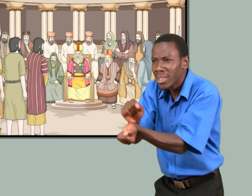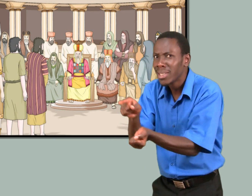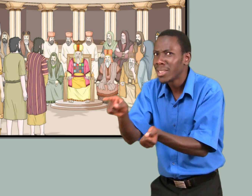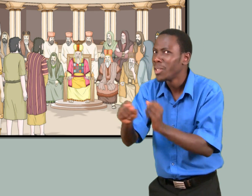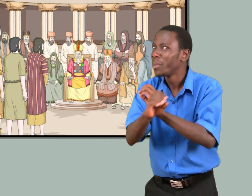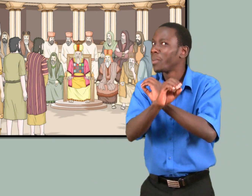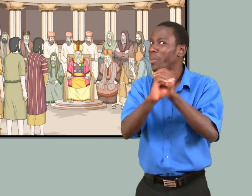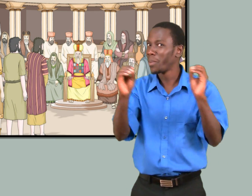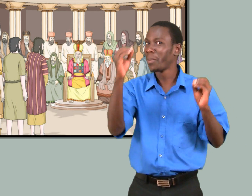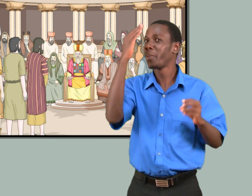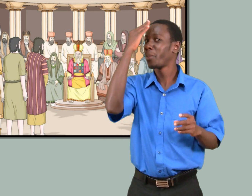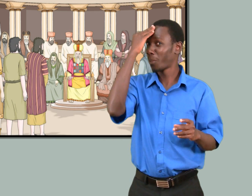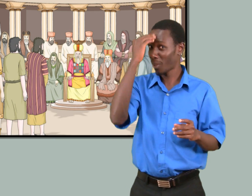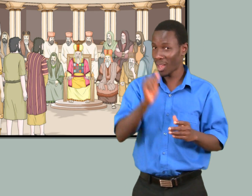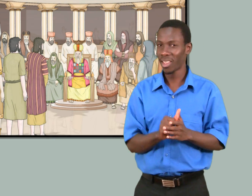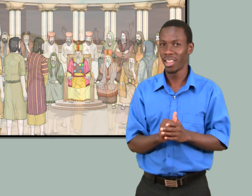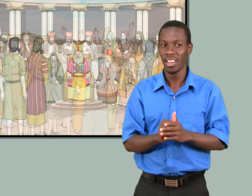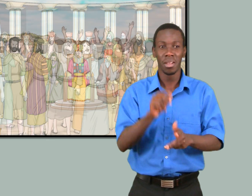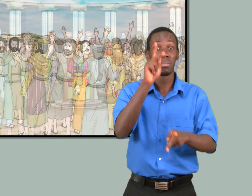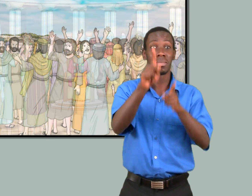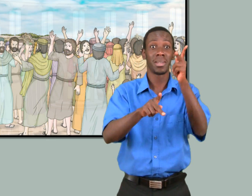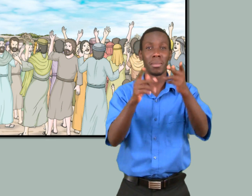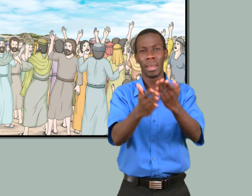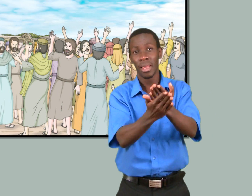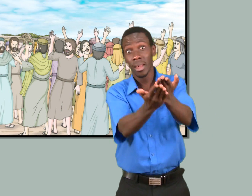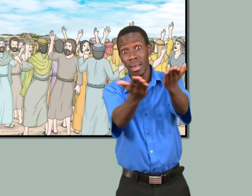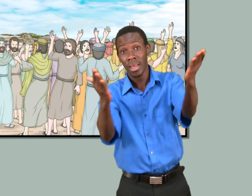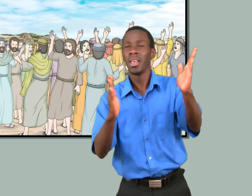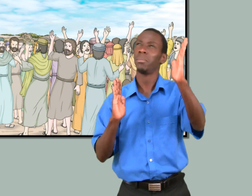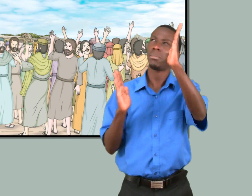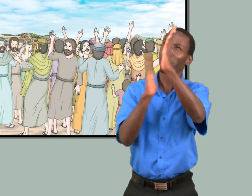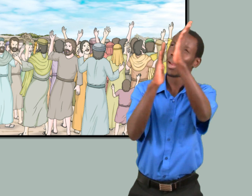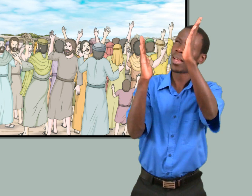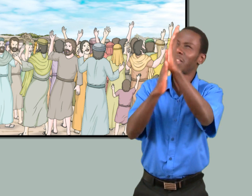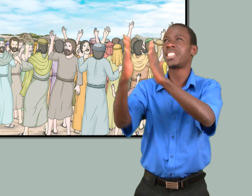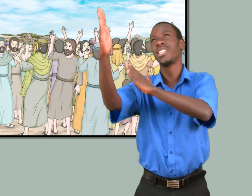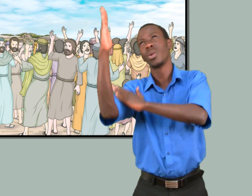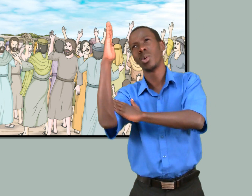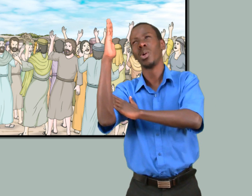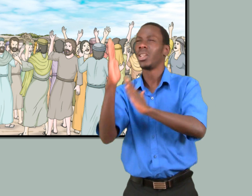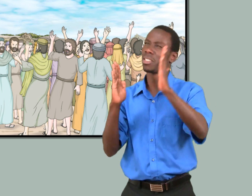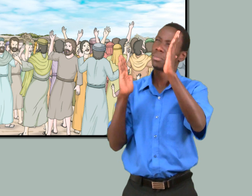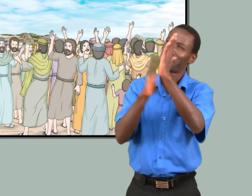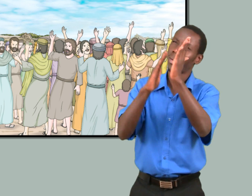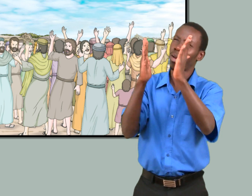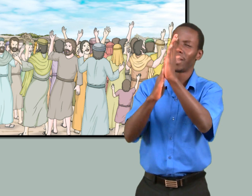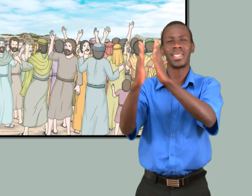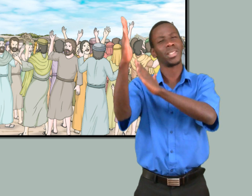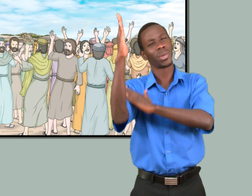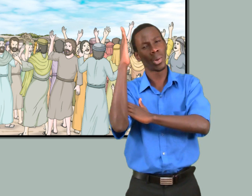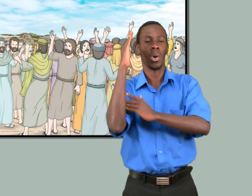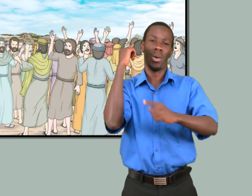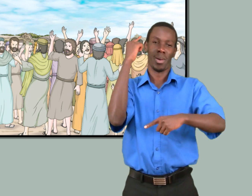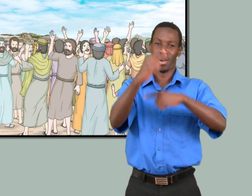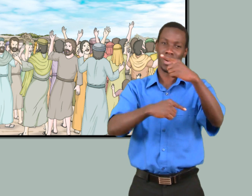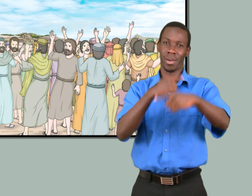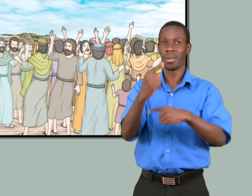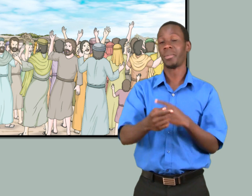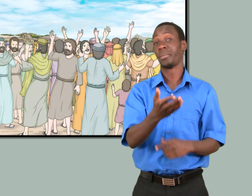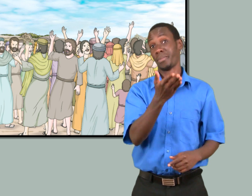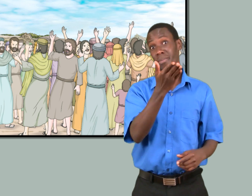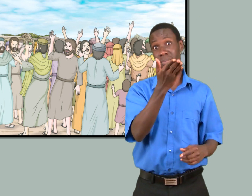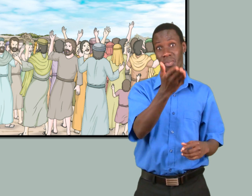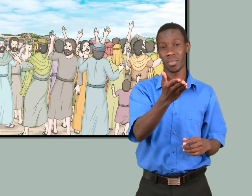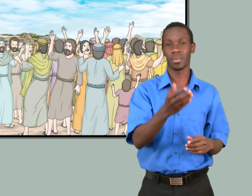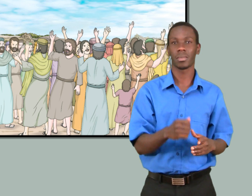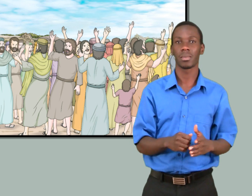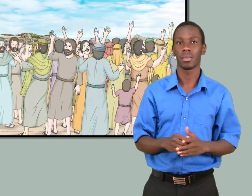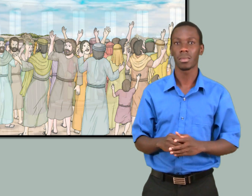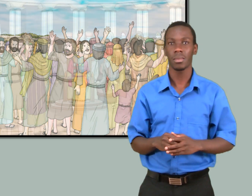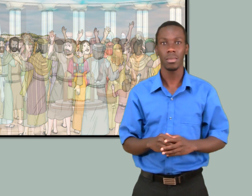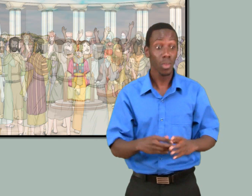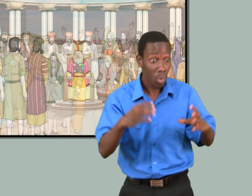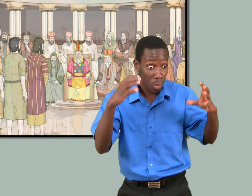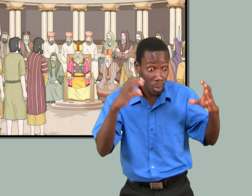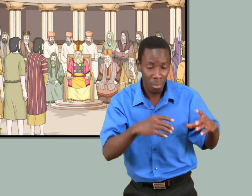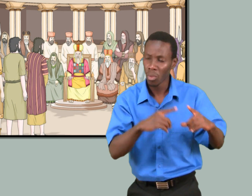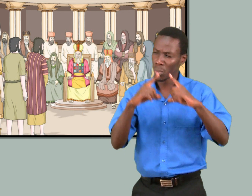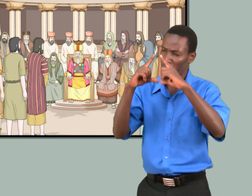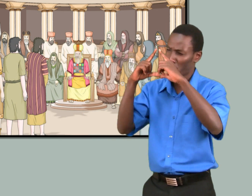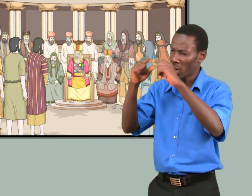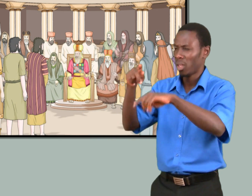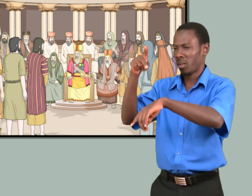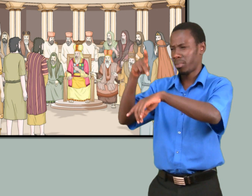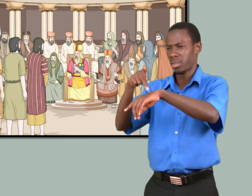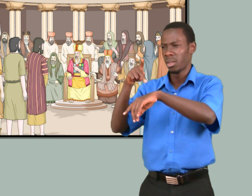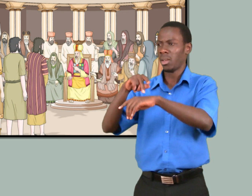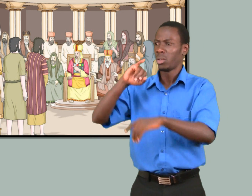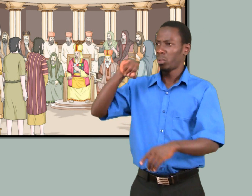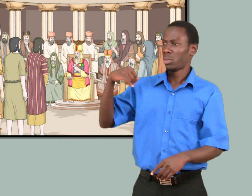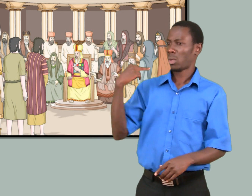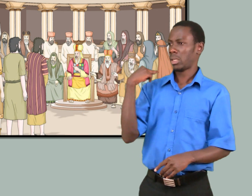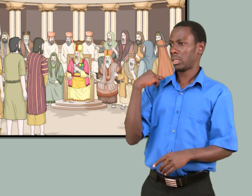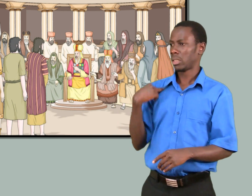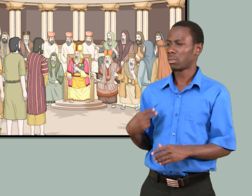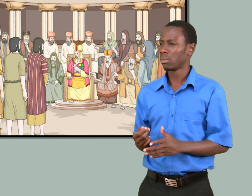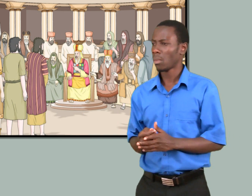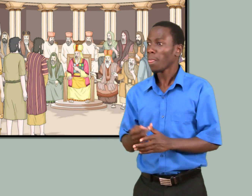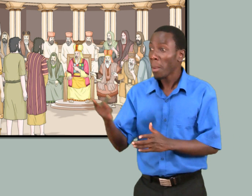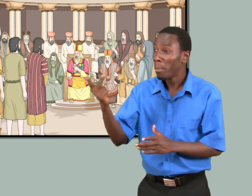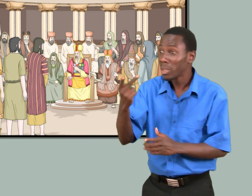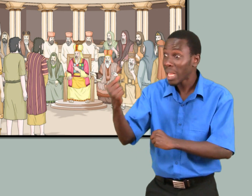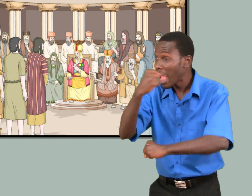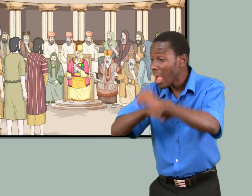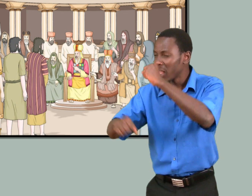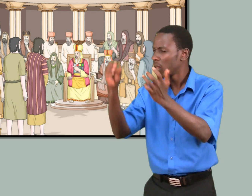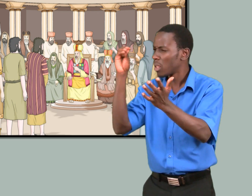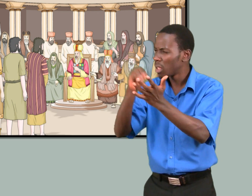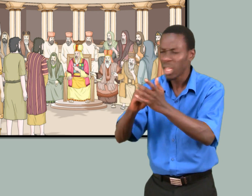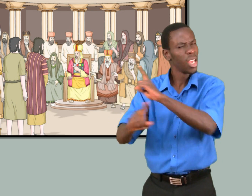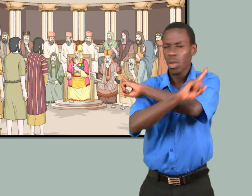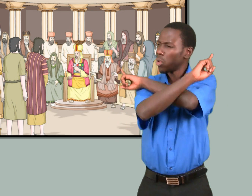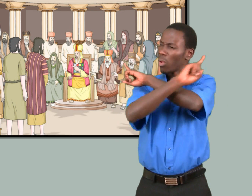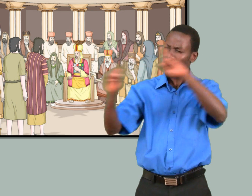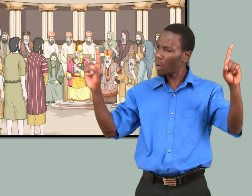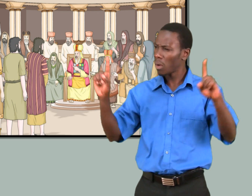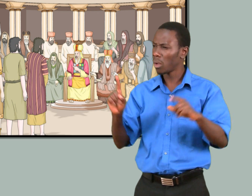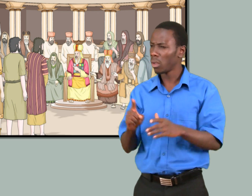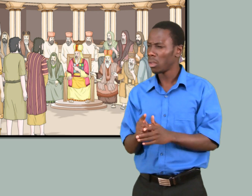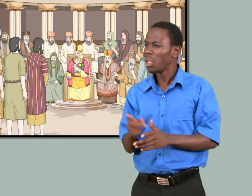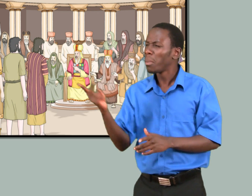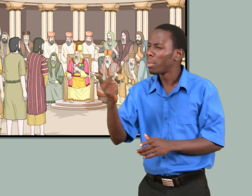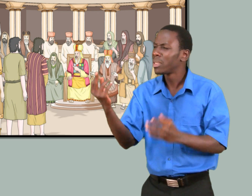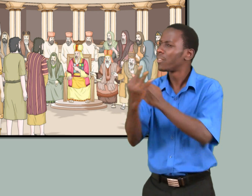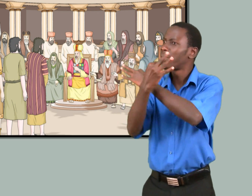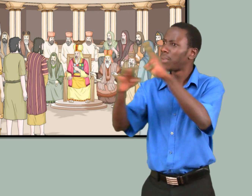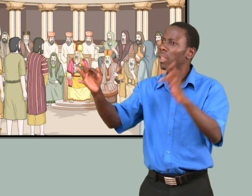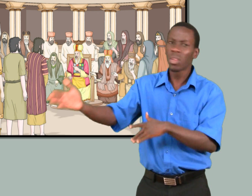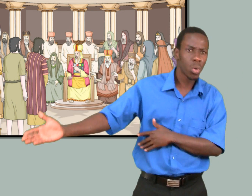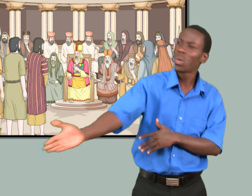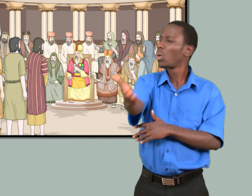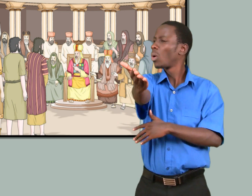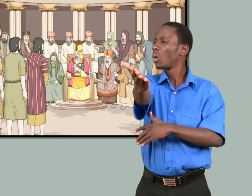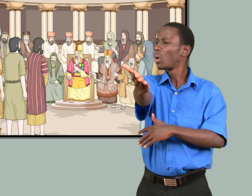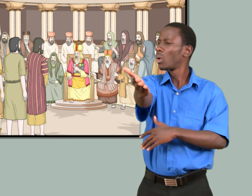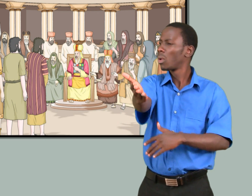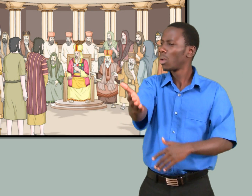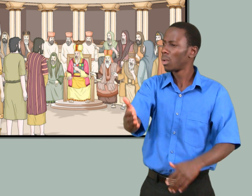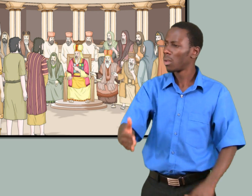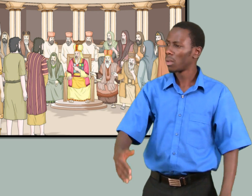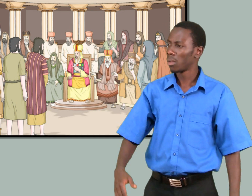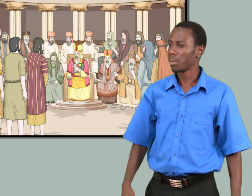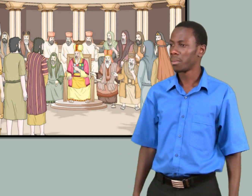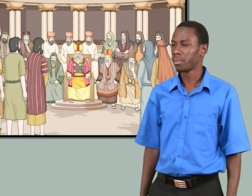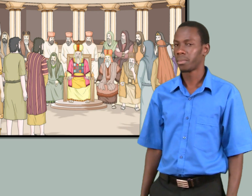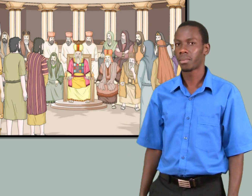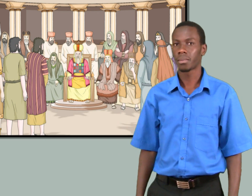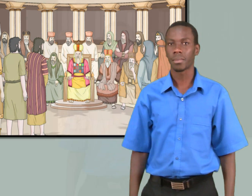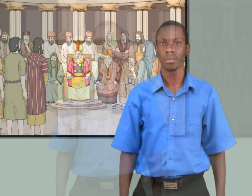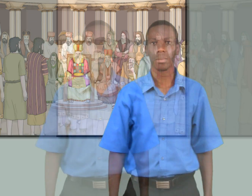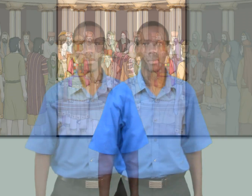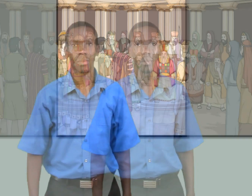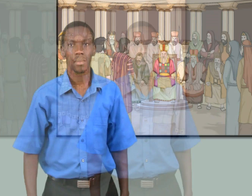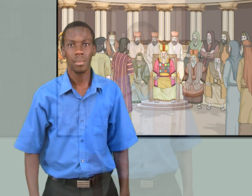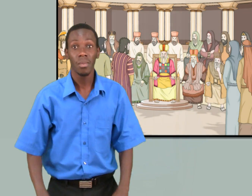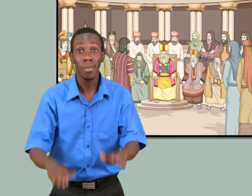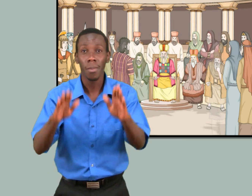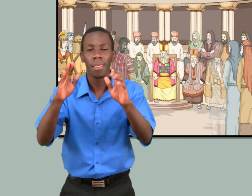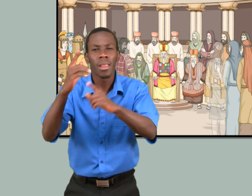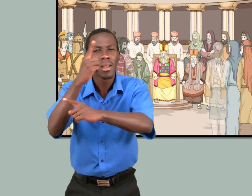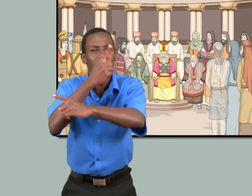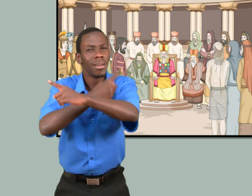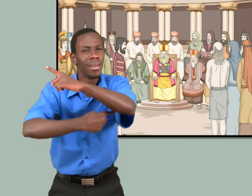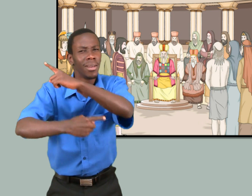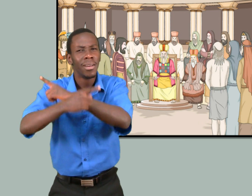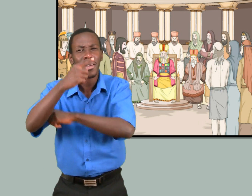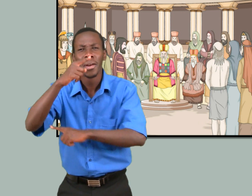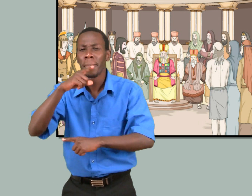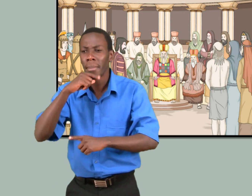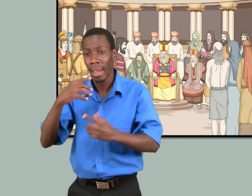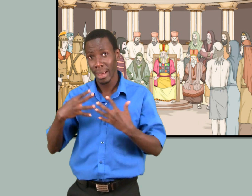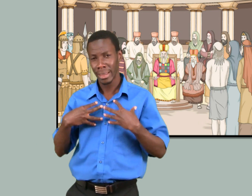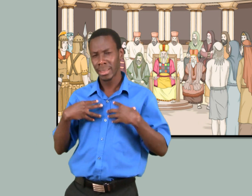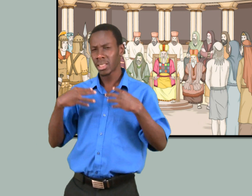They could not find a way to punish them, because all the people were glorifying God for what had happened.